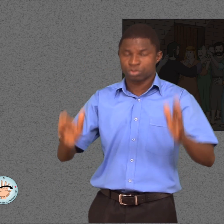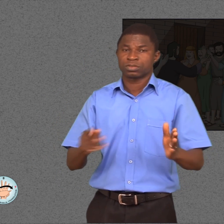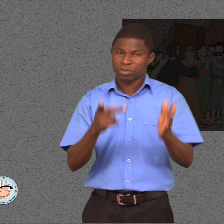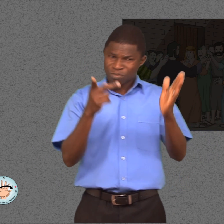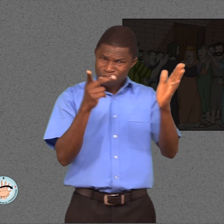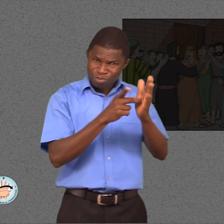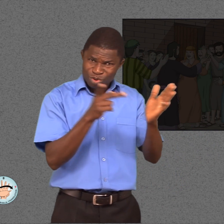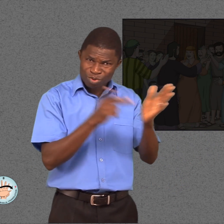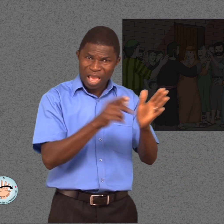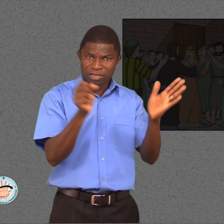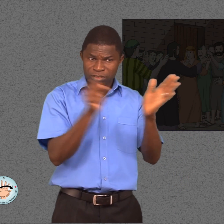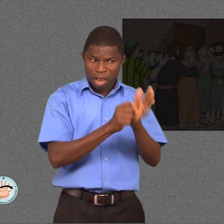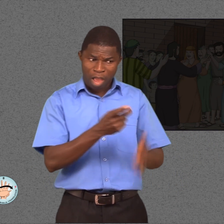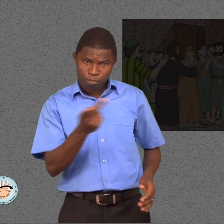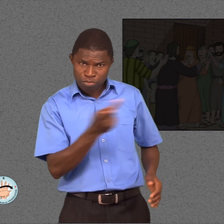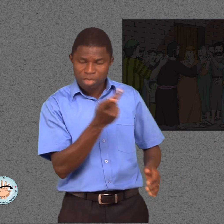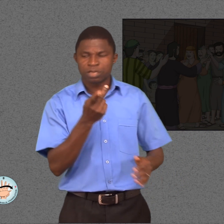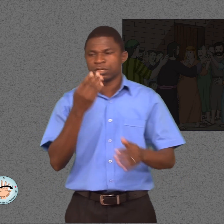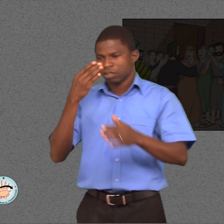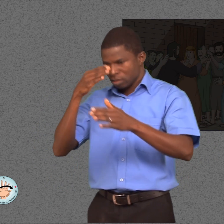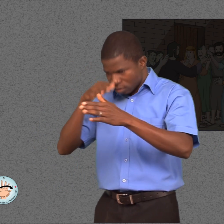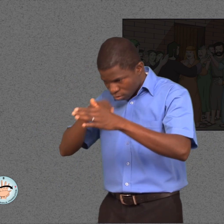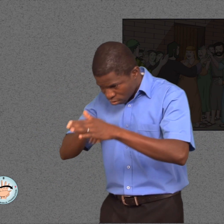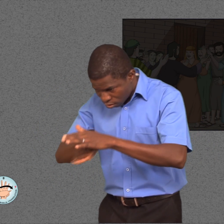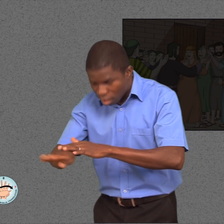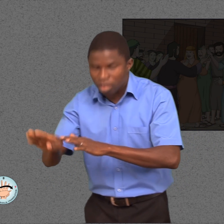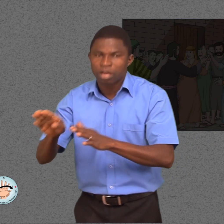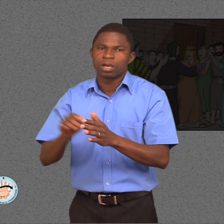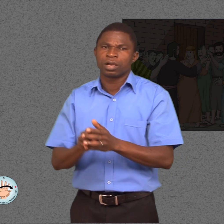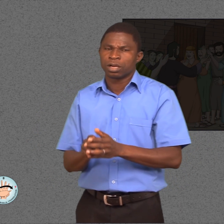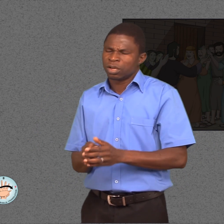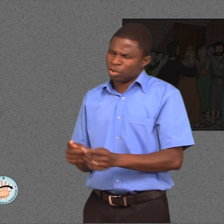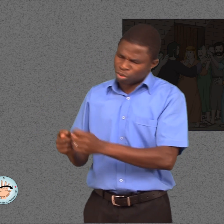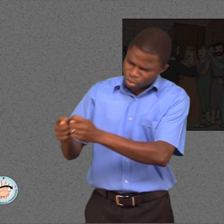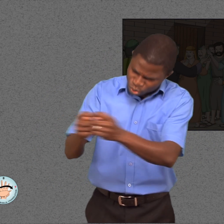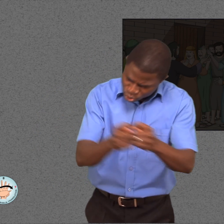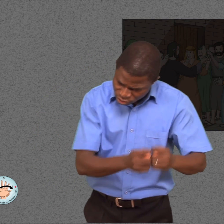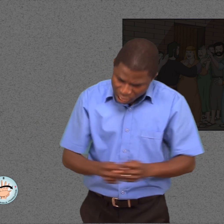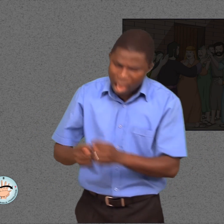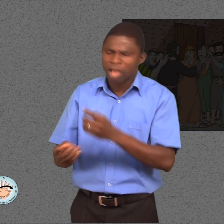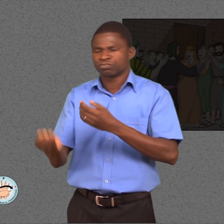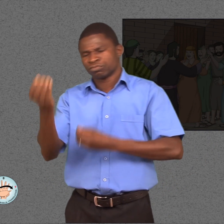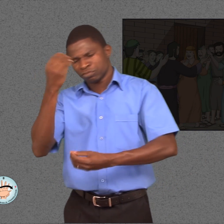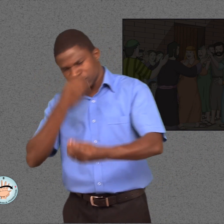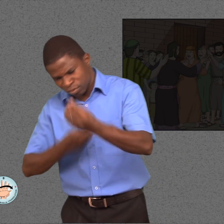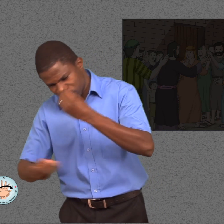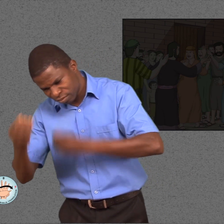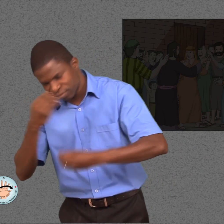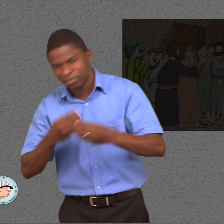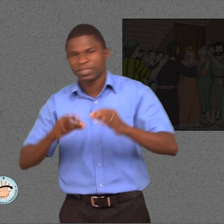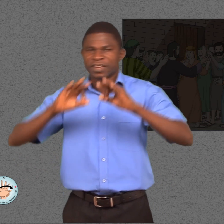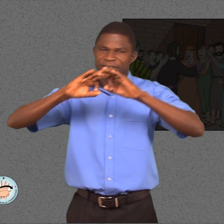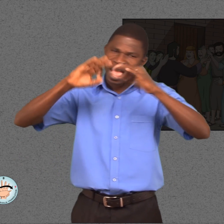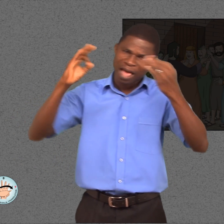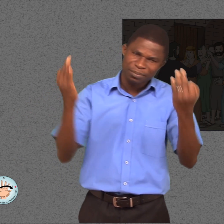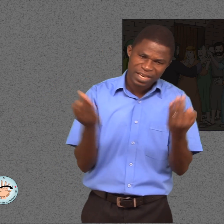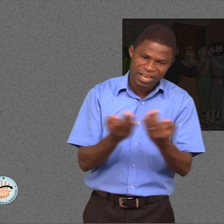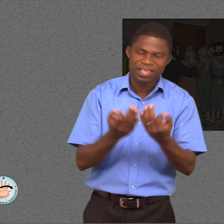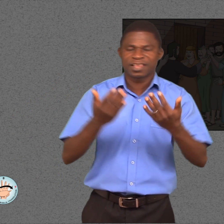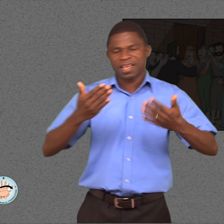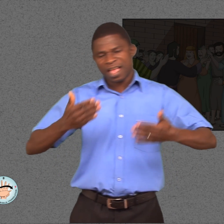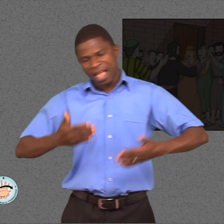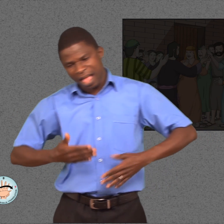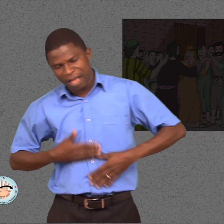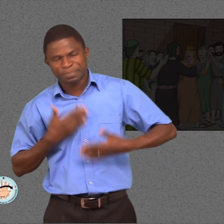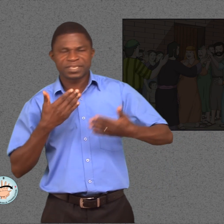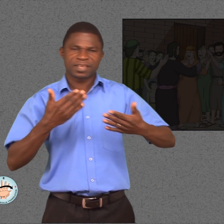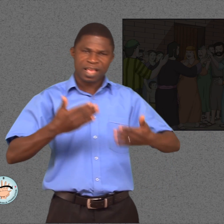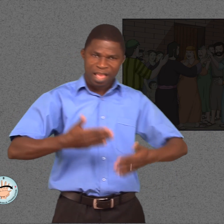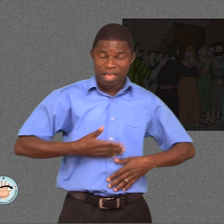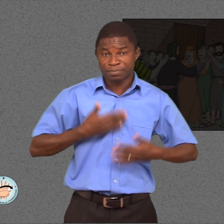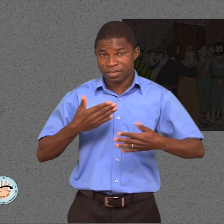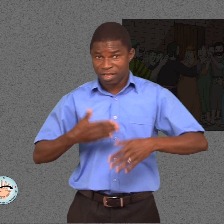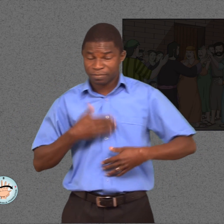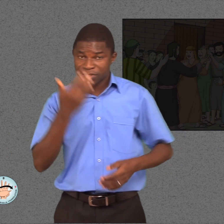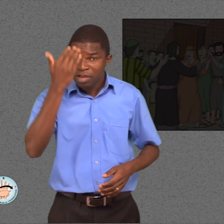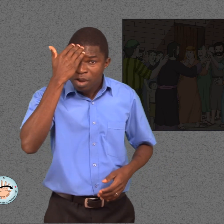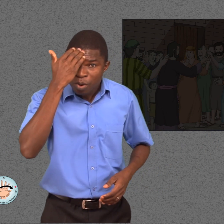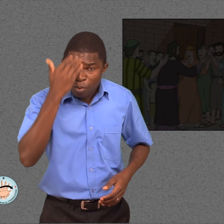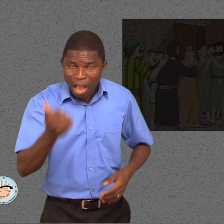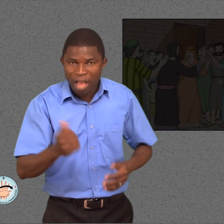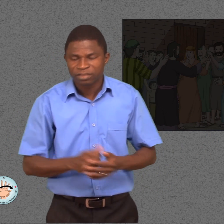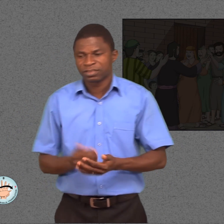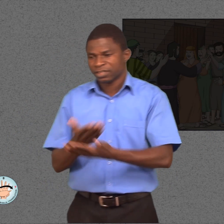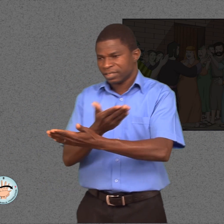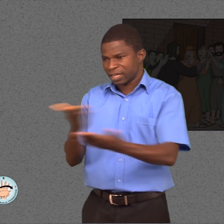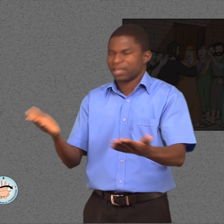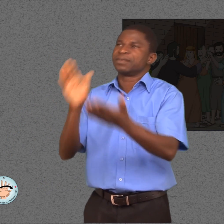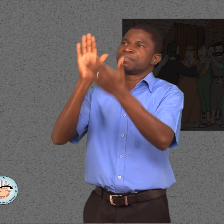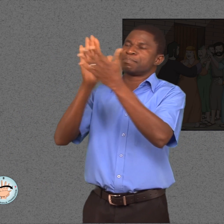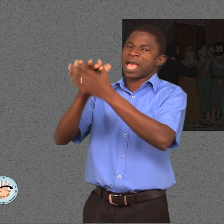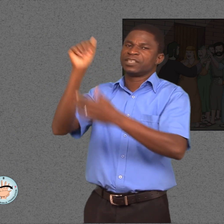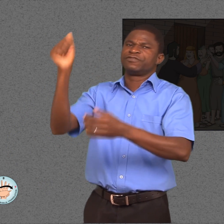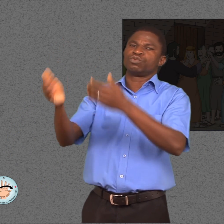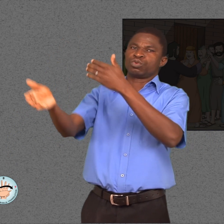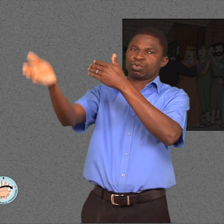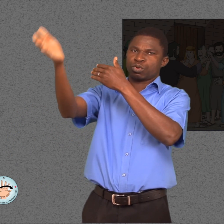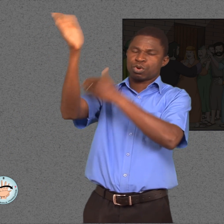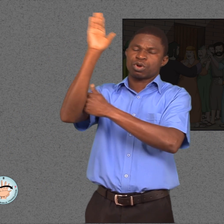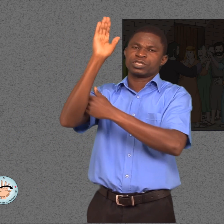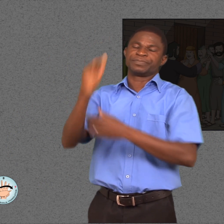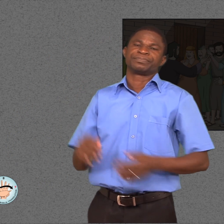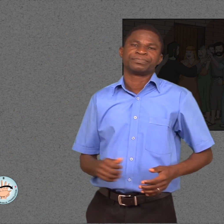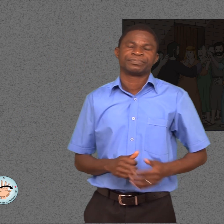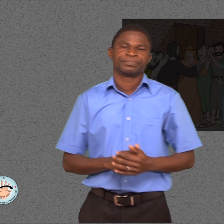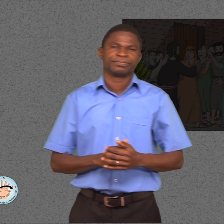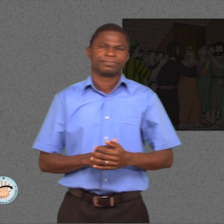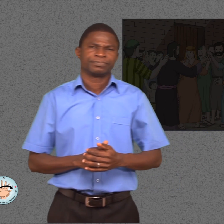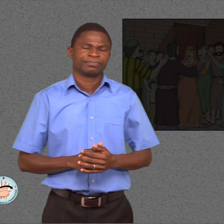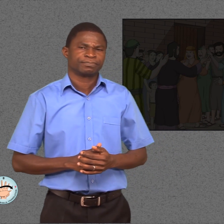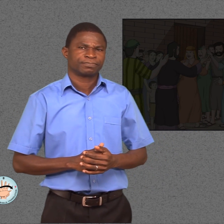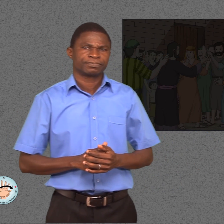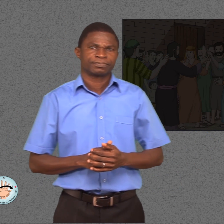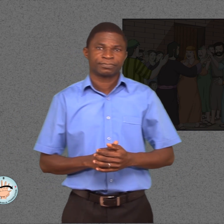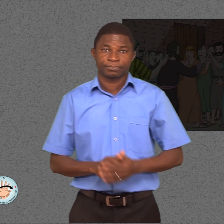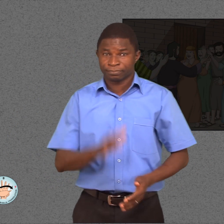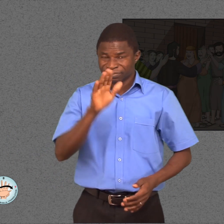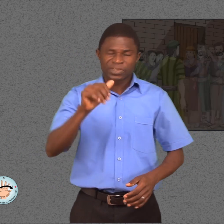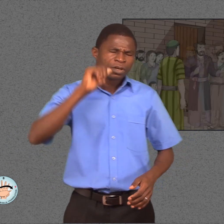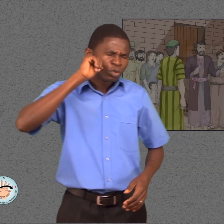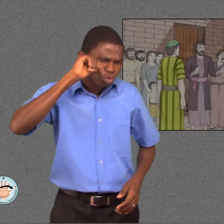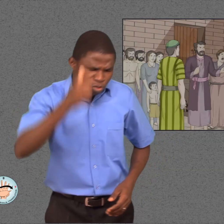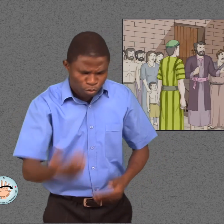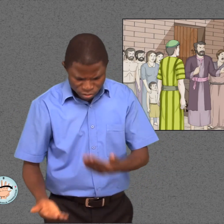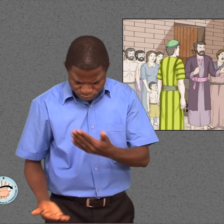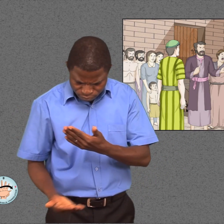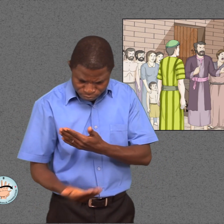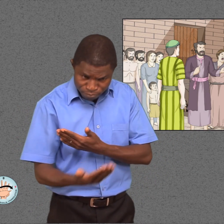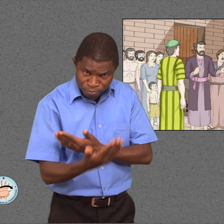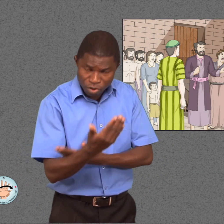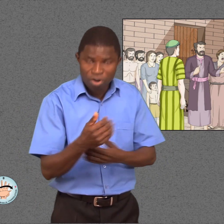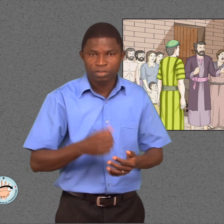So he and all his household rejoiced that they had come to believe in God.